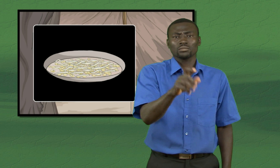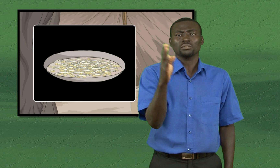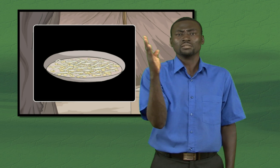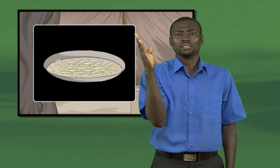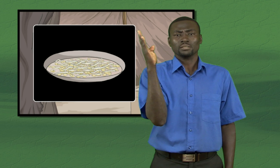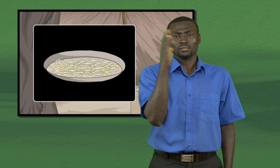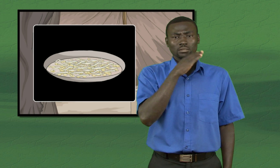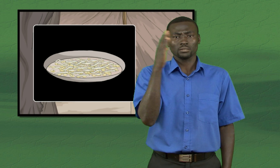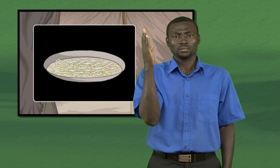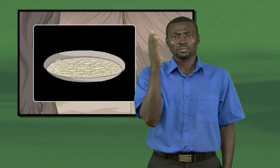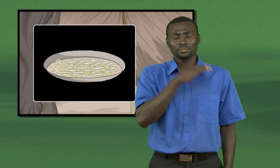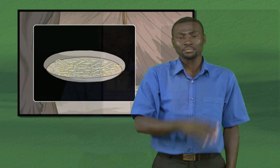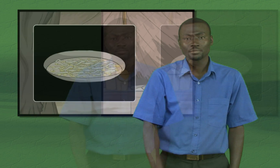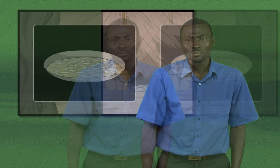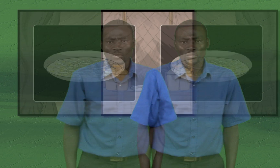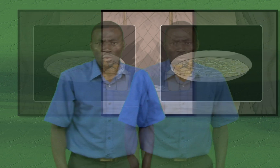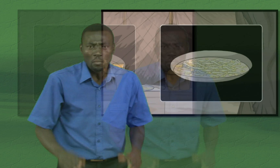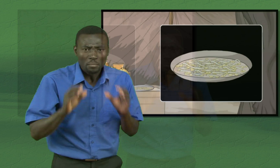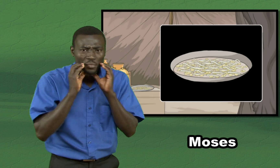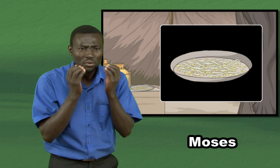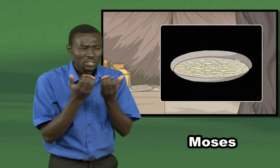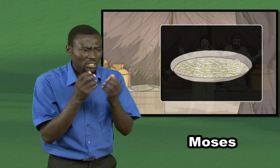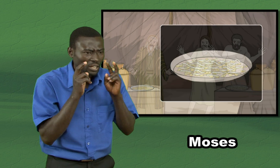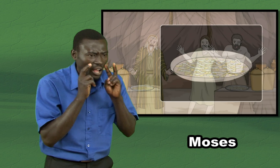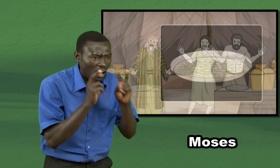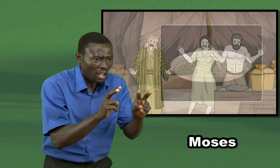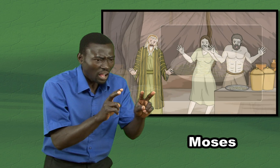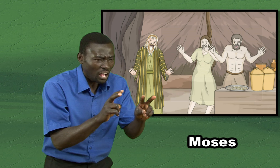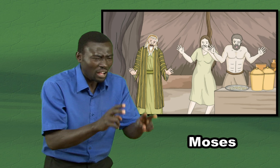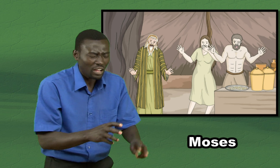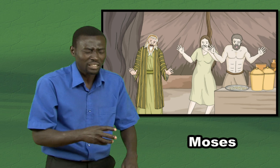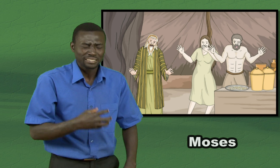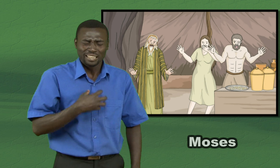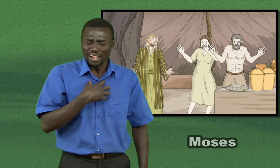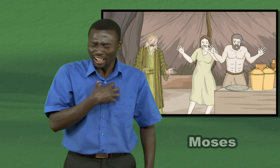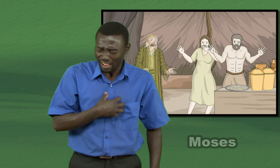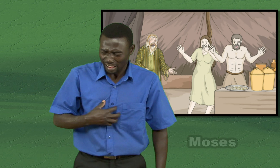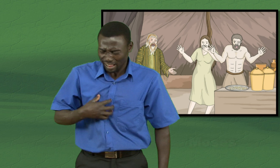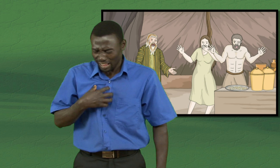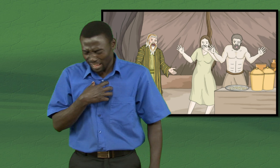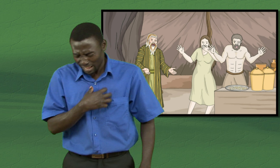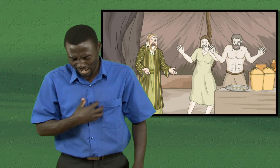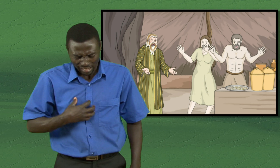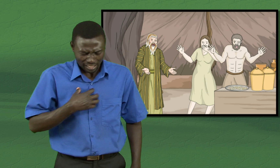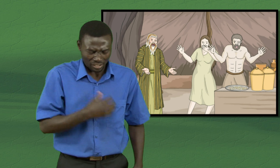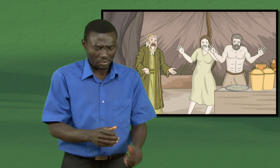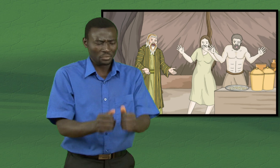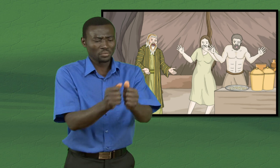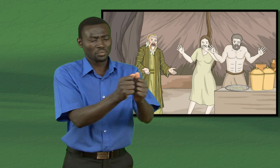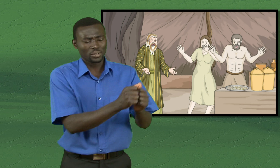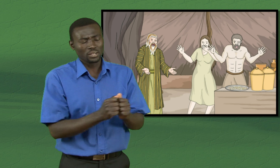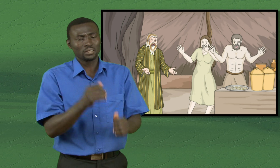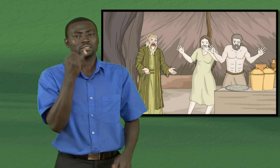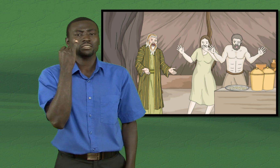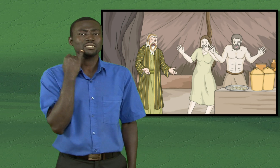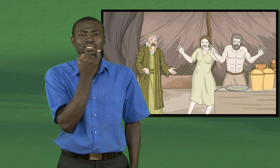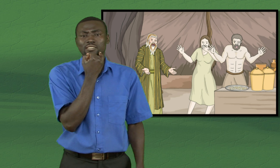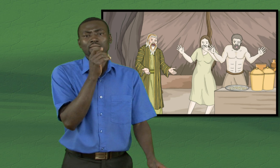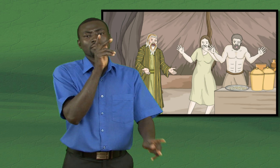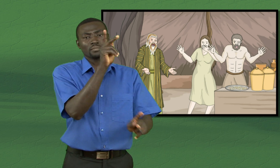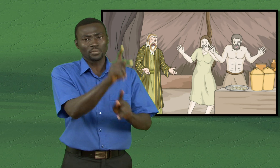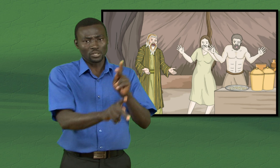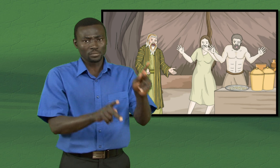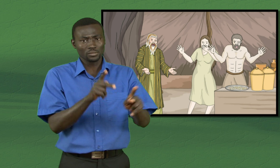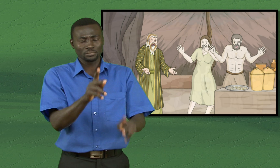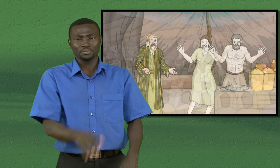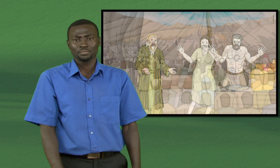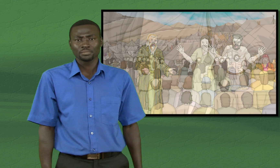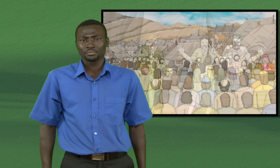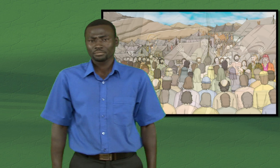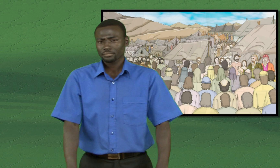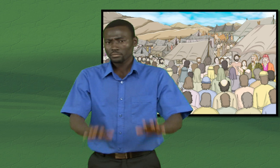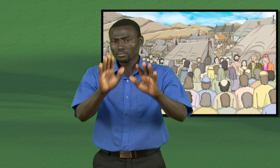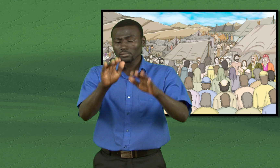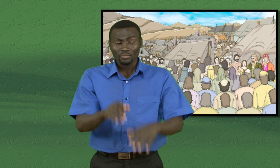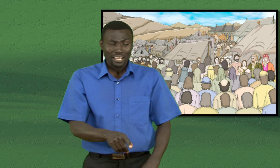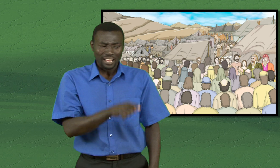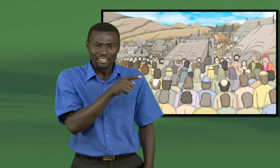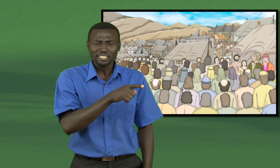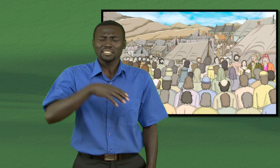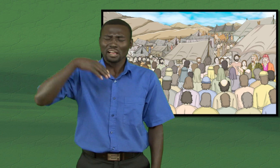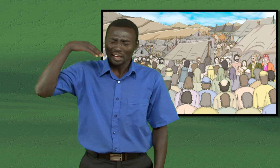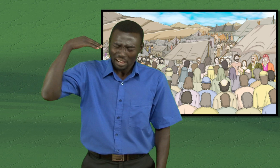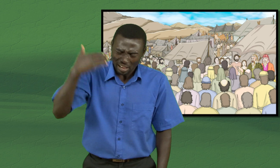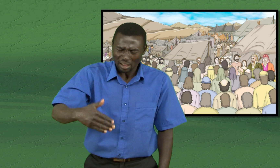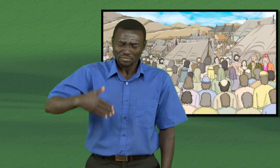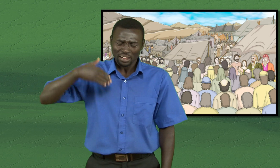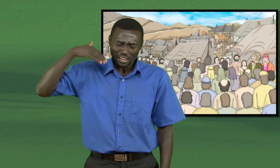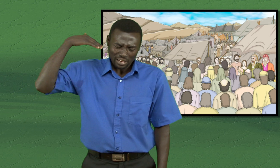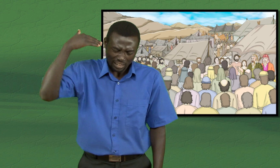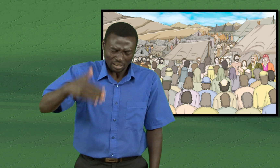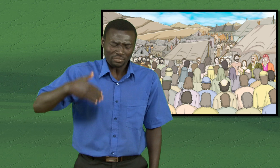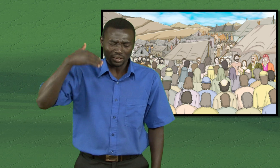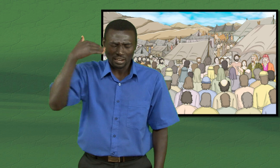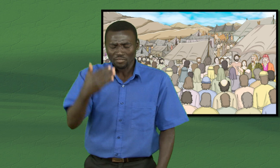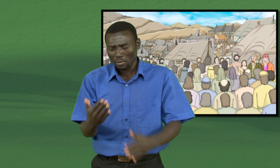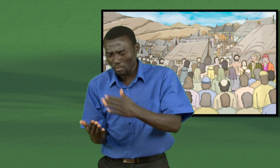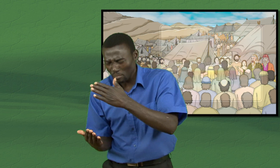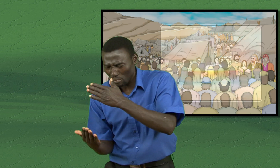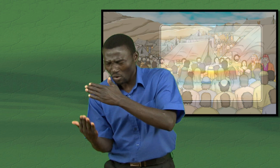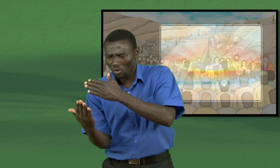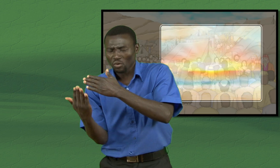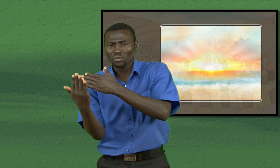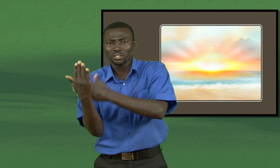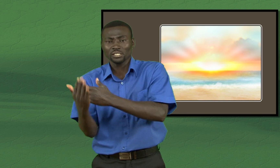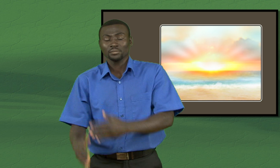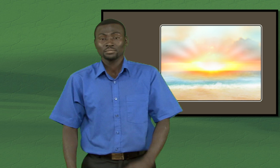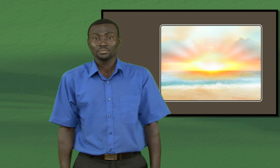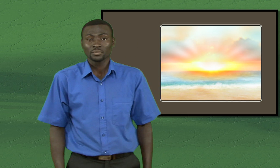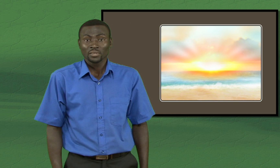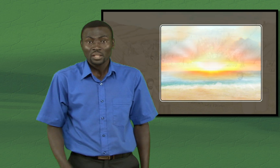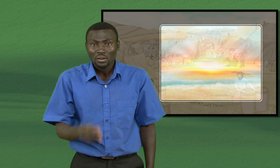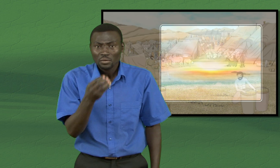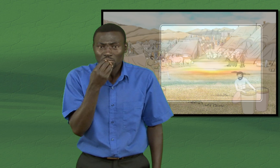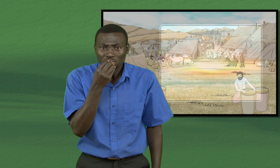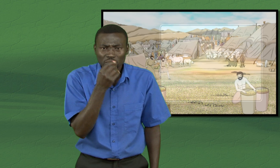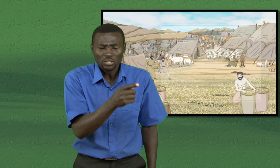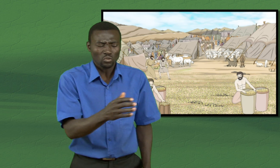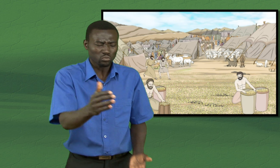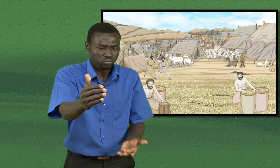So Moses was angry with them.